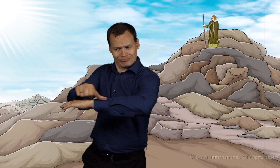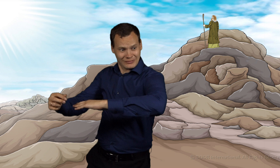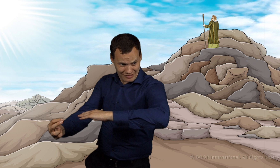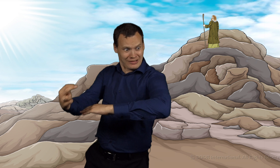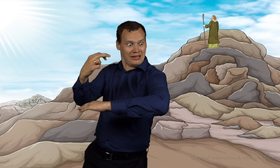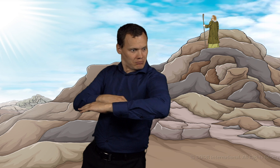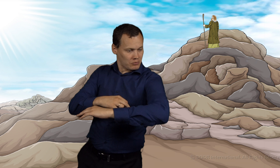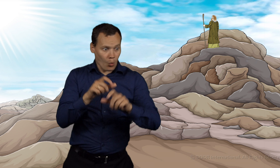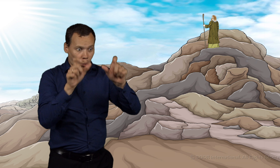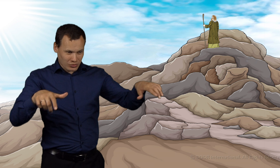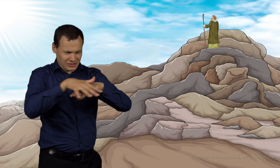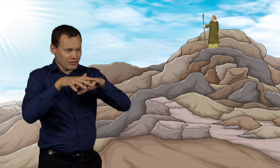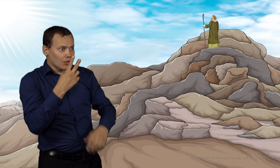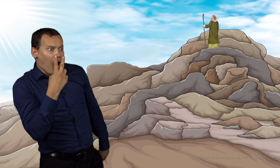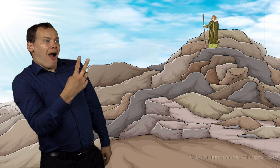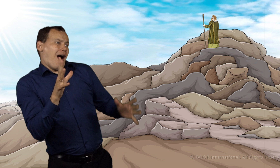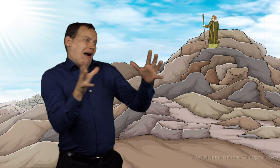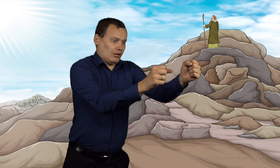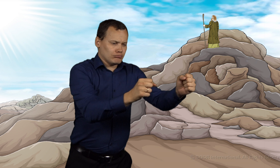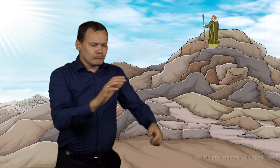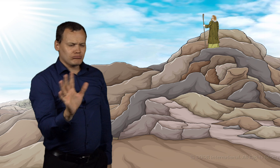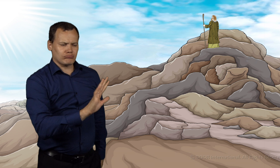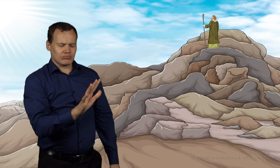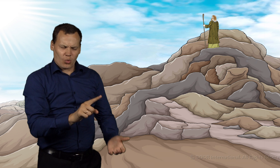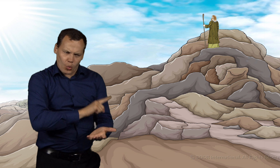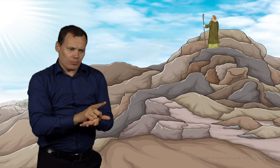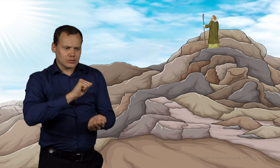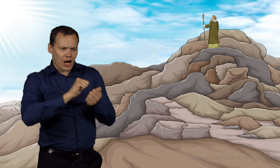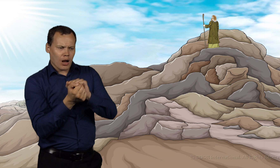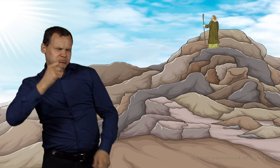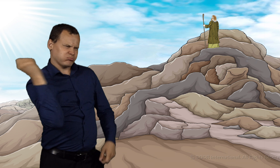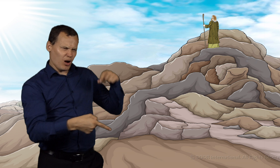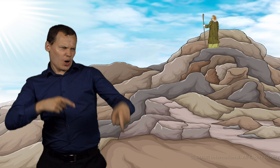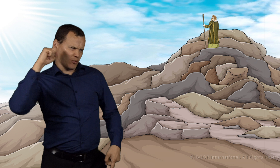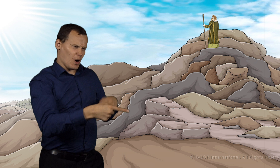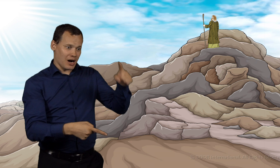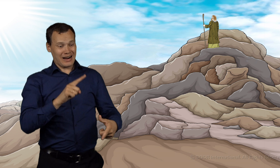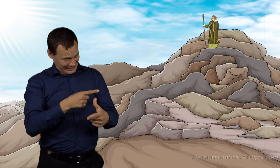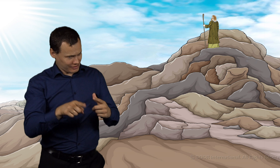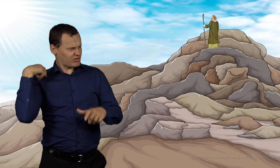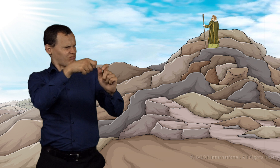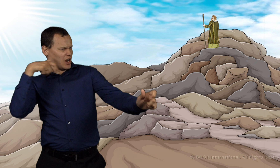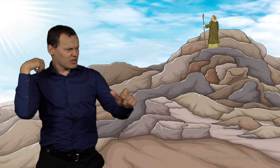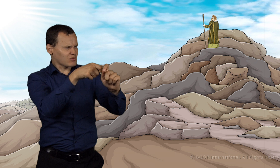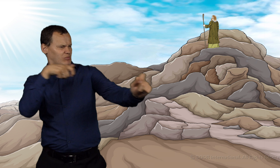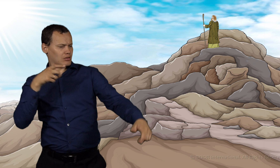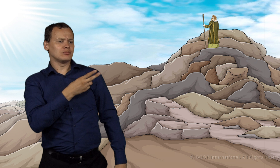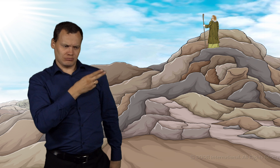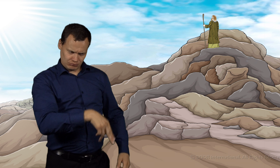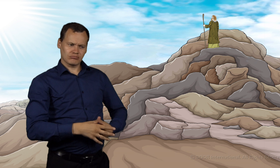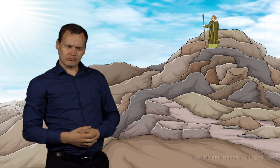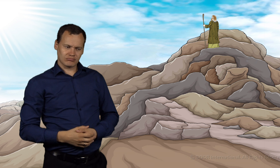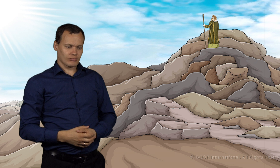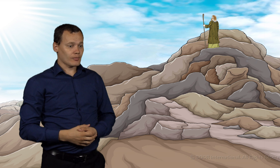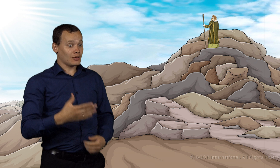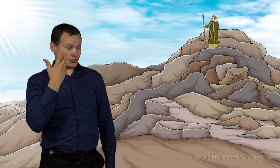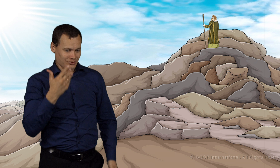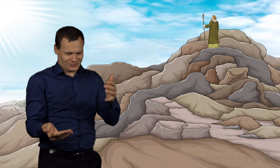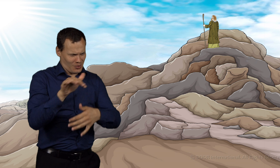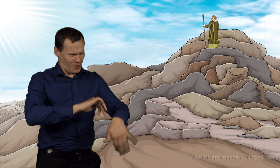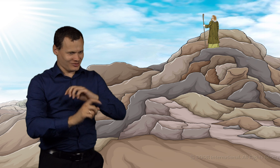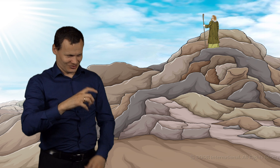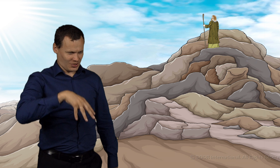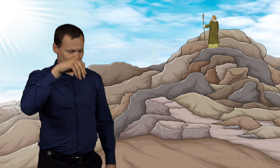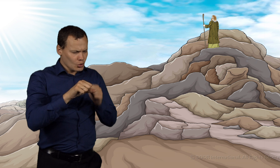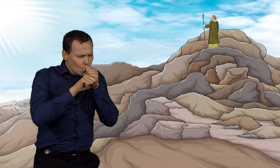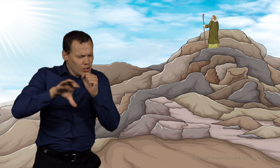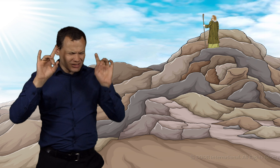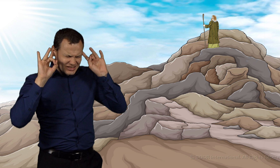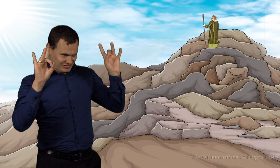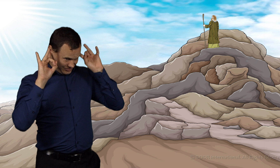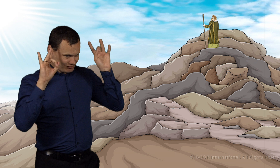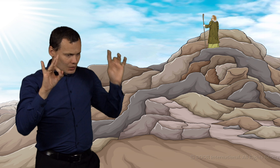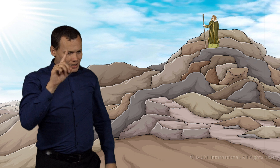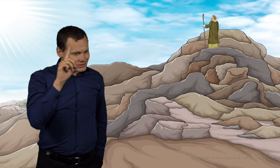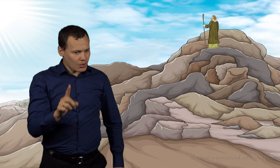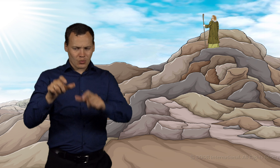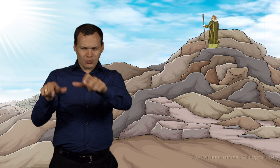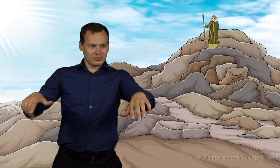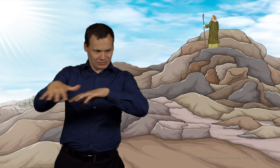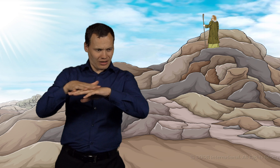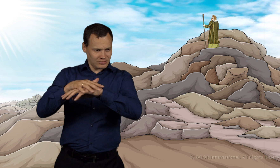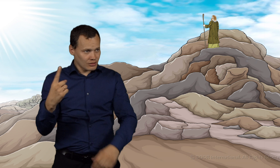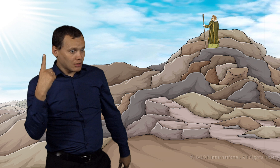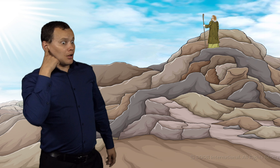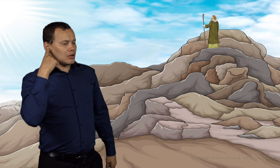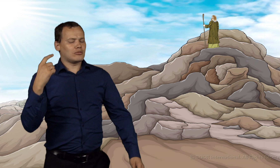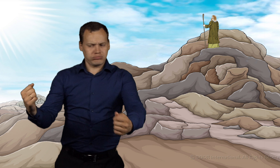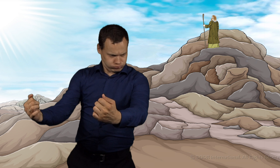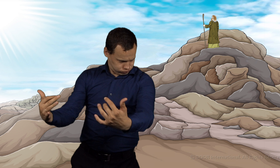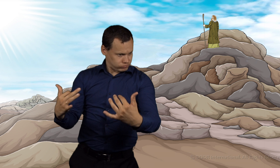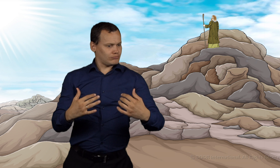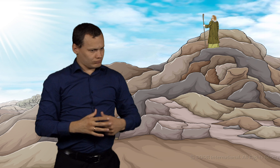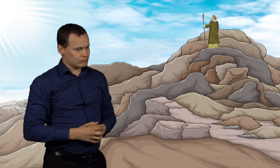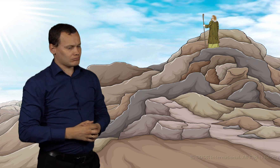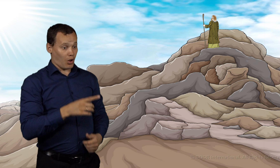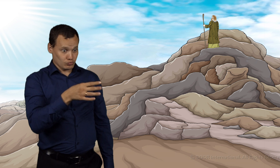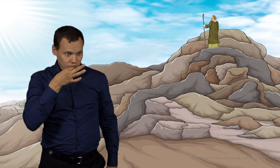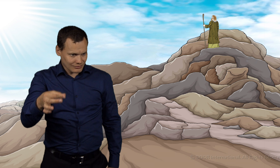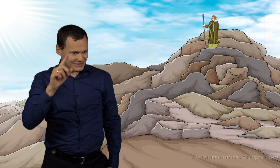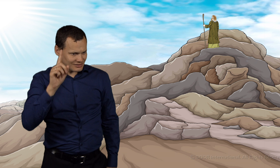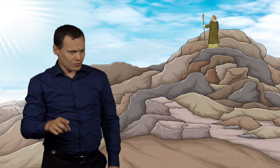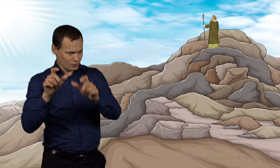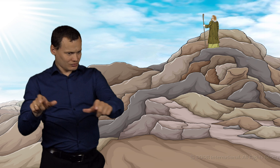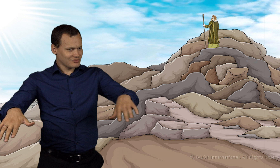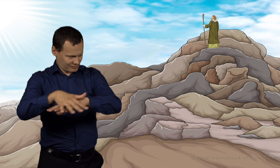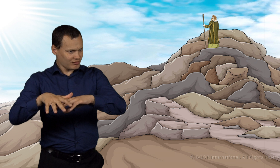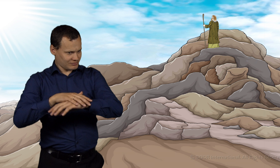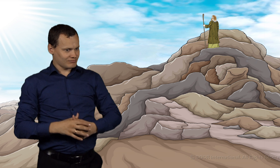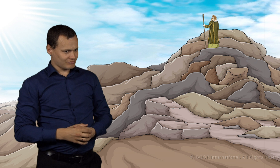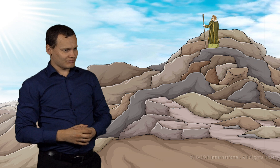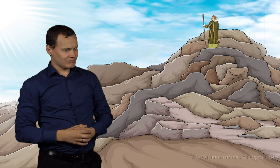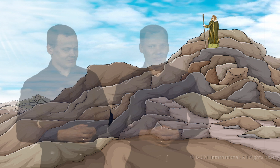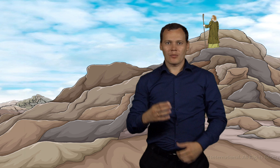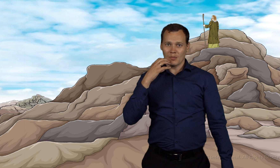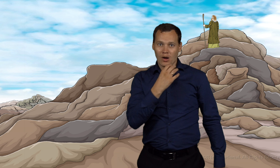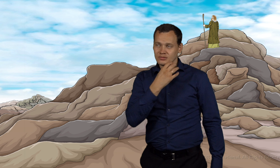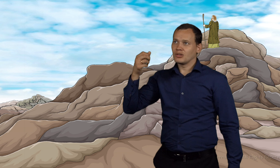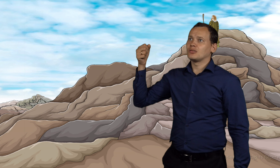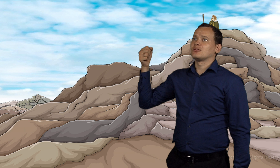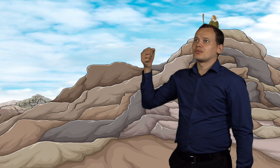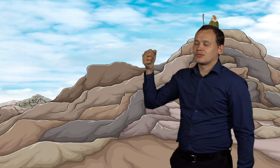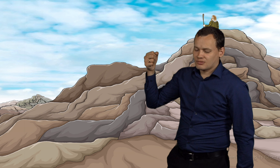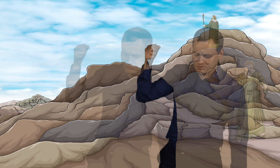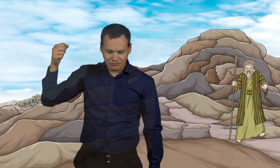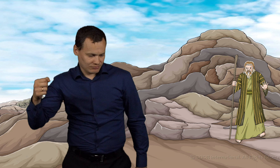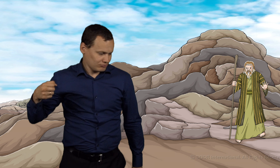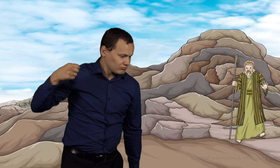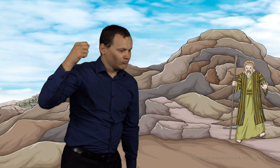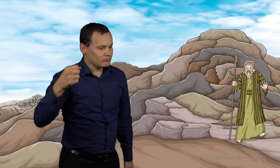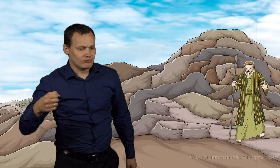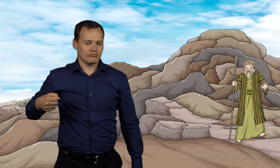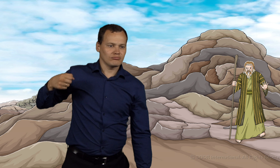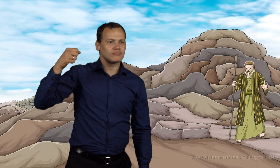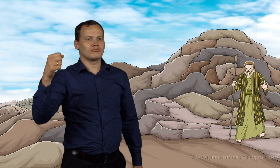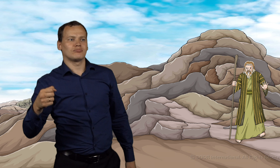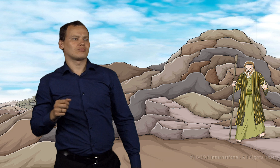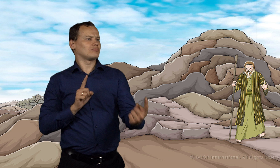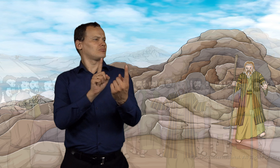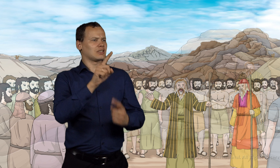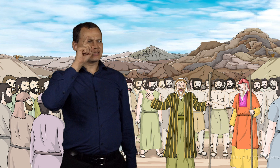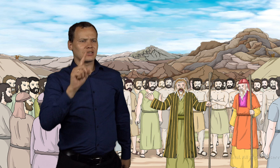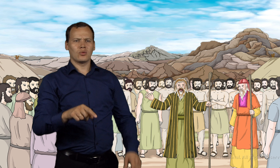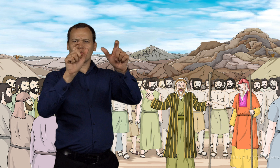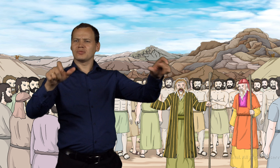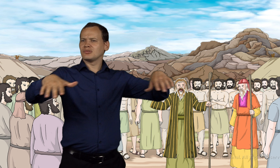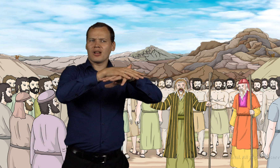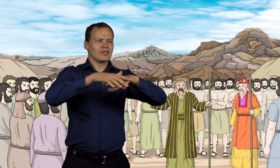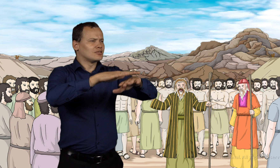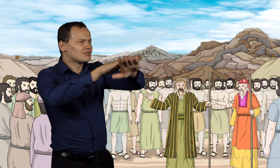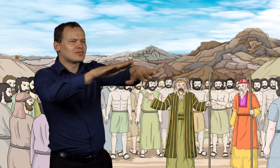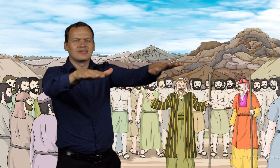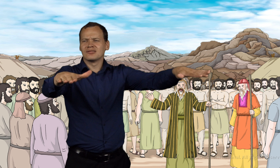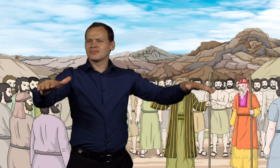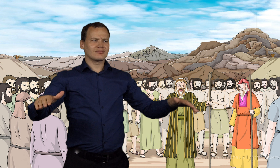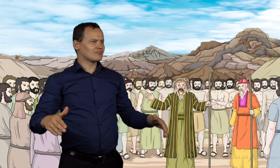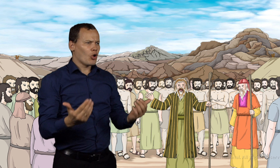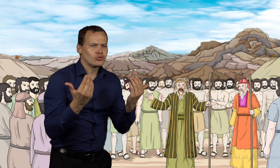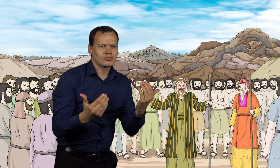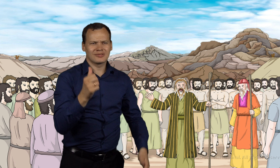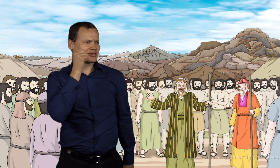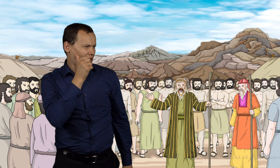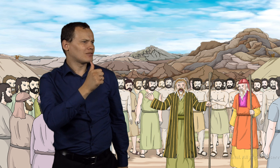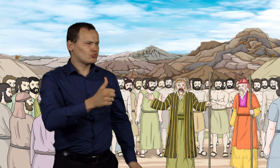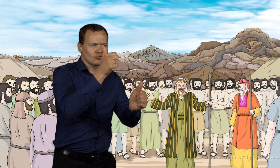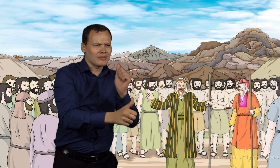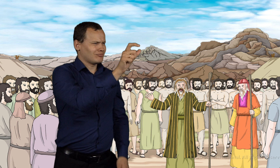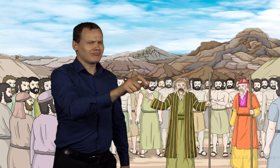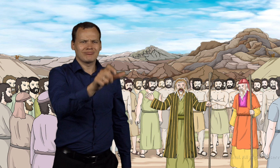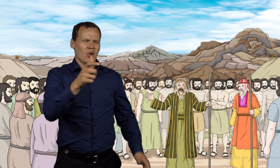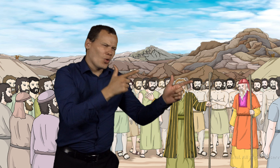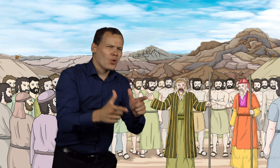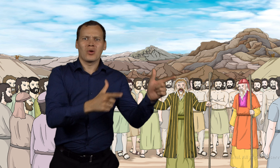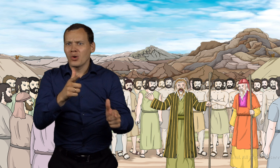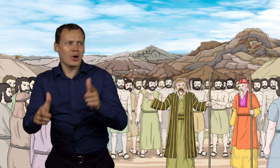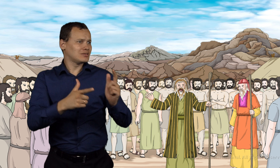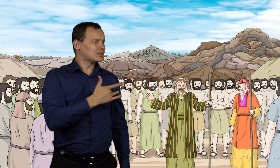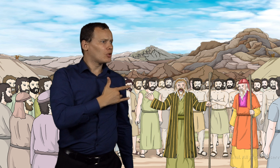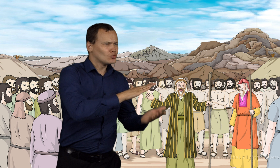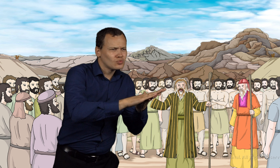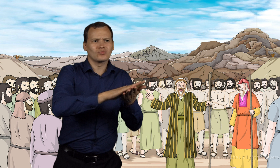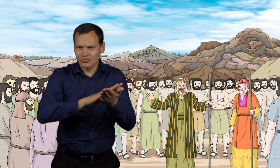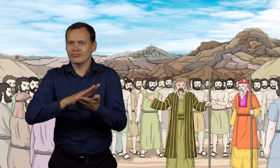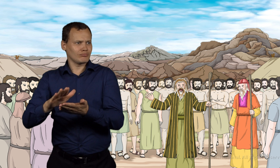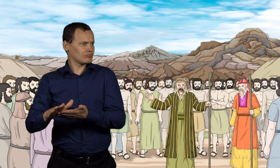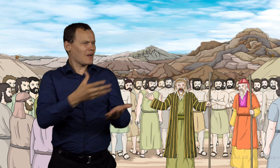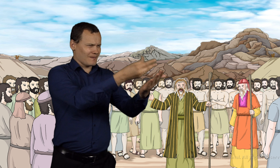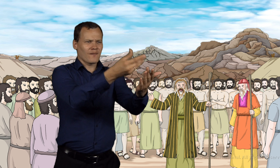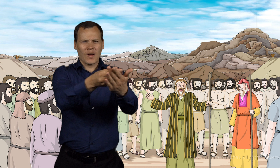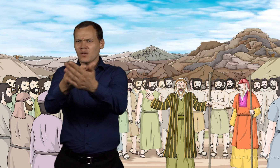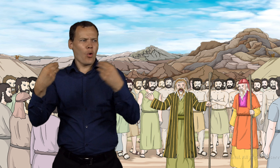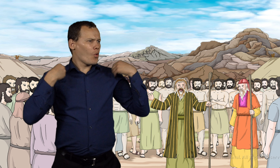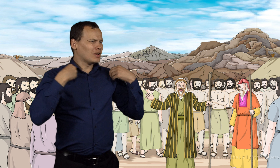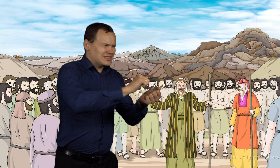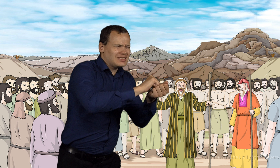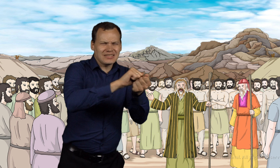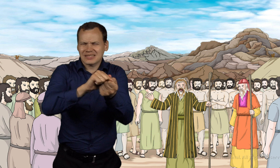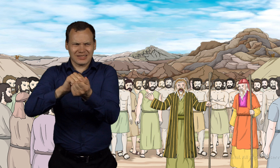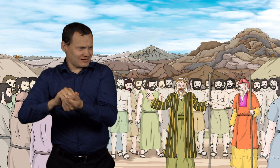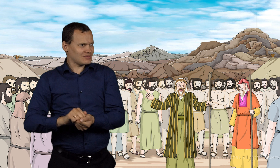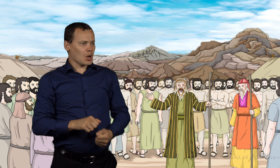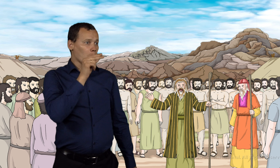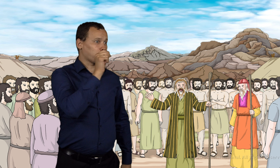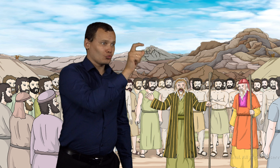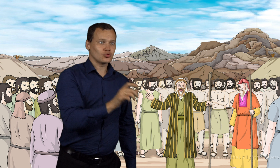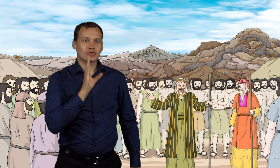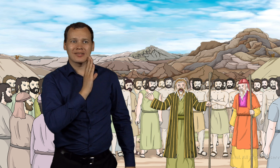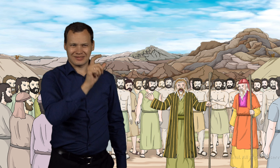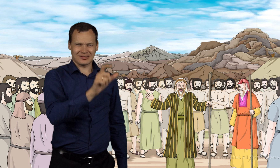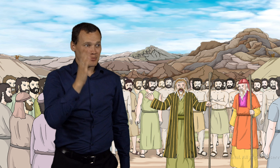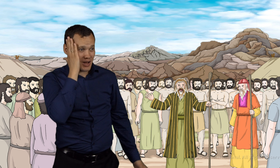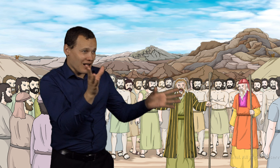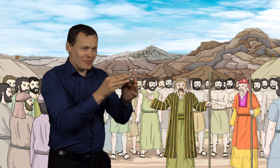And you are to set up a boundary for the people around the mountain and tell them, ‘Be careful not to go up on the mountain or touch its base. Whoever touches the mountain shall surely be put to death. No hand shall touch him, but he shall surely be stoned or shot with arrows—whether man or beast, he must not live.’